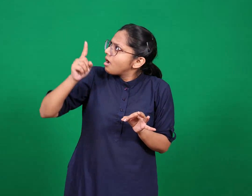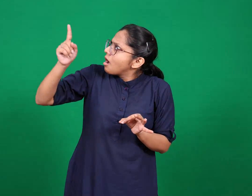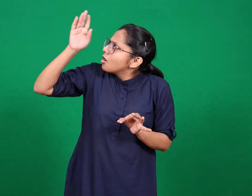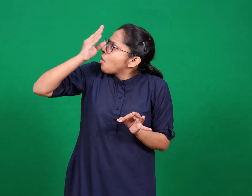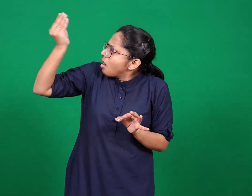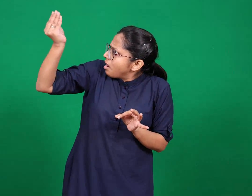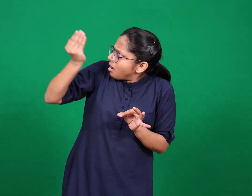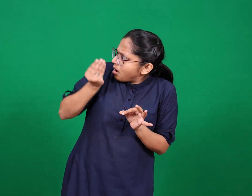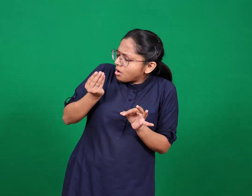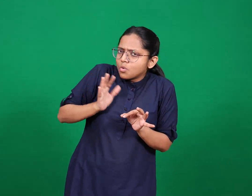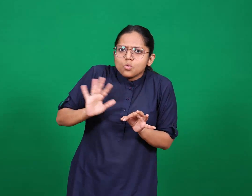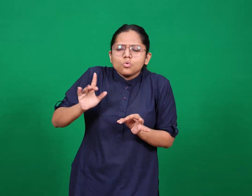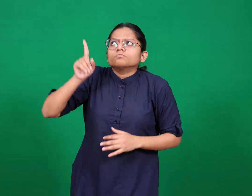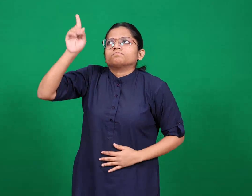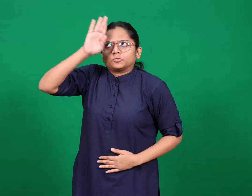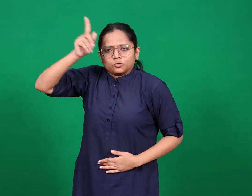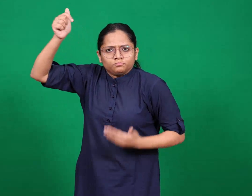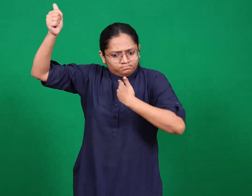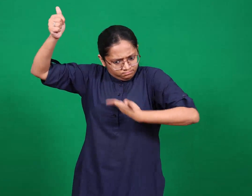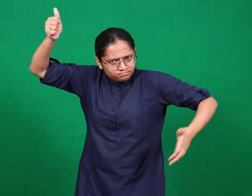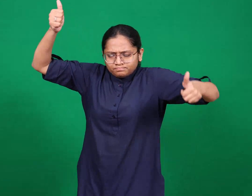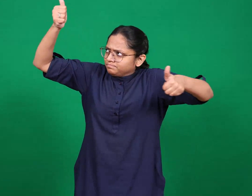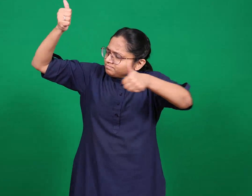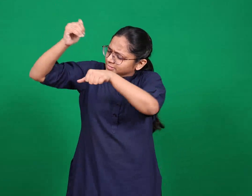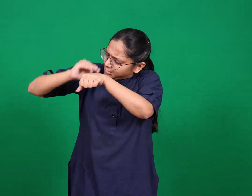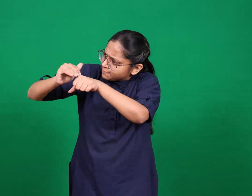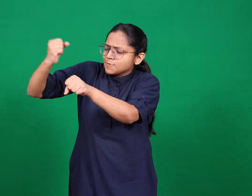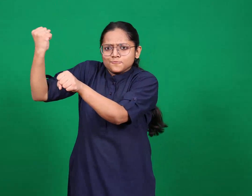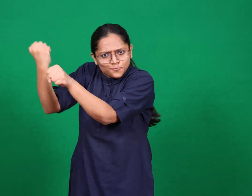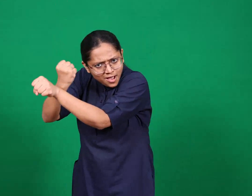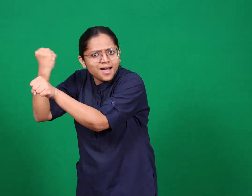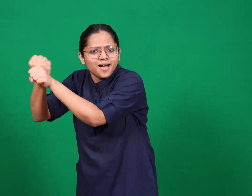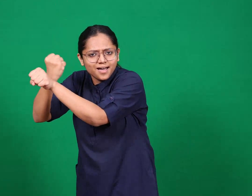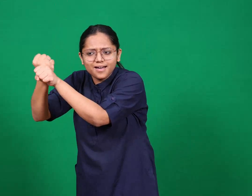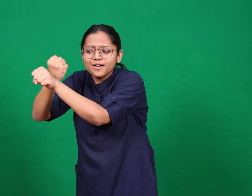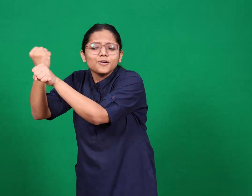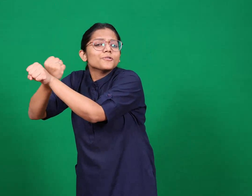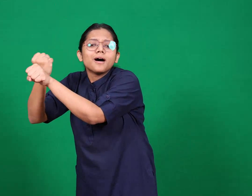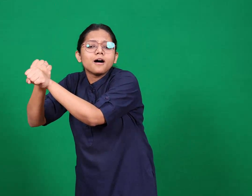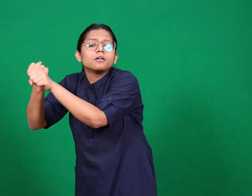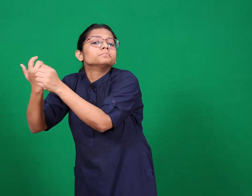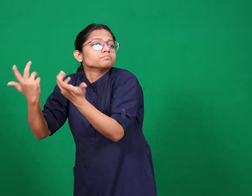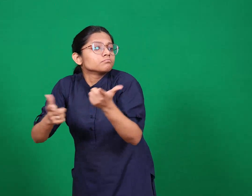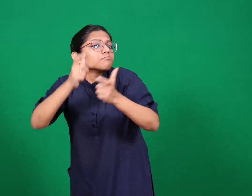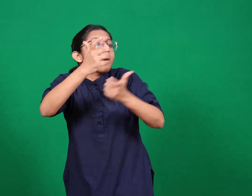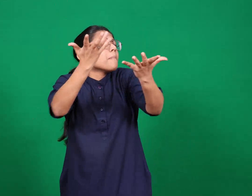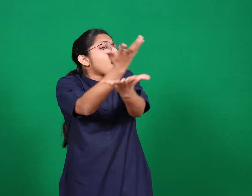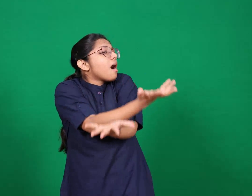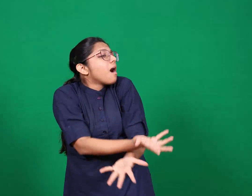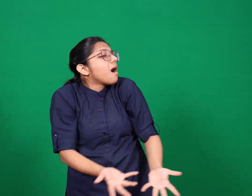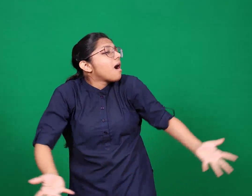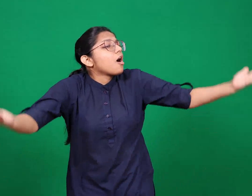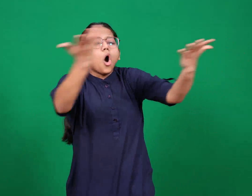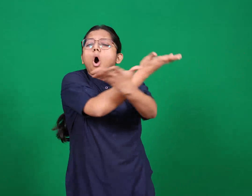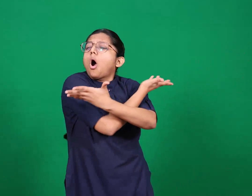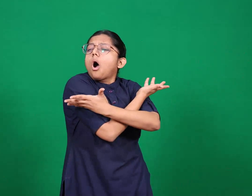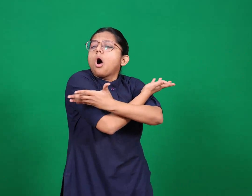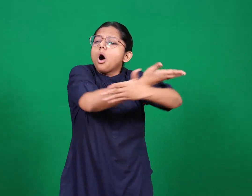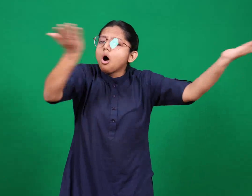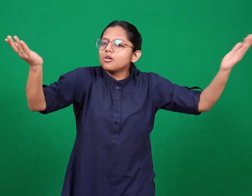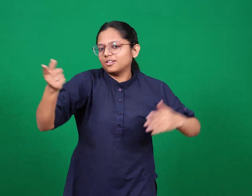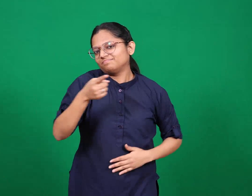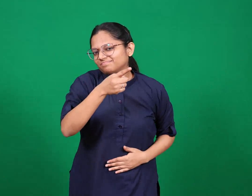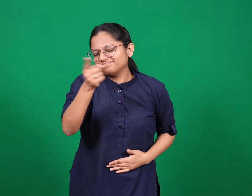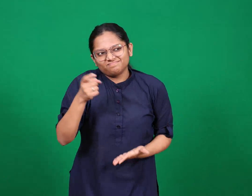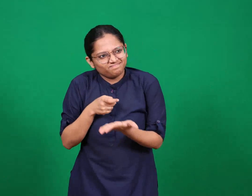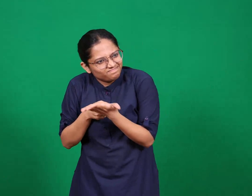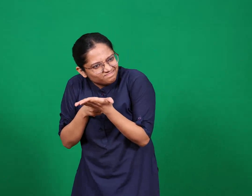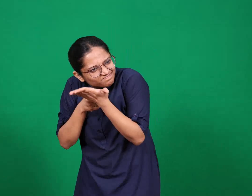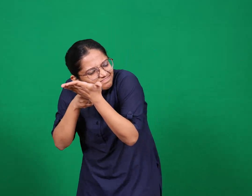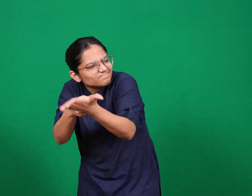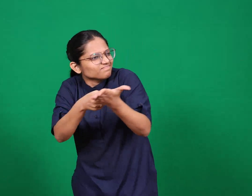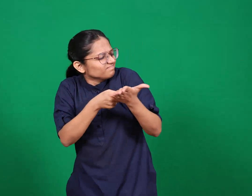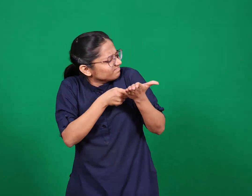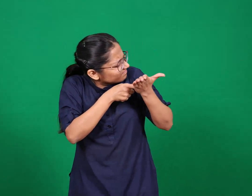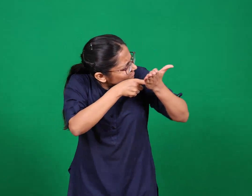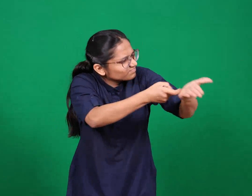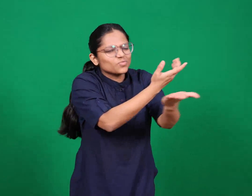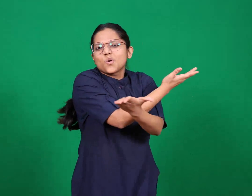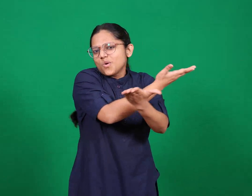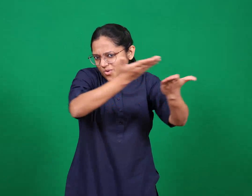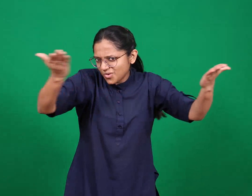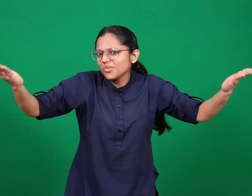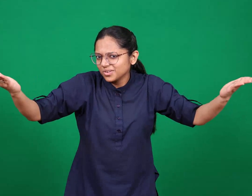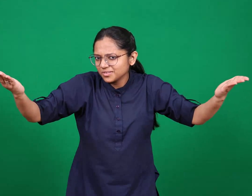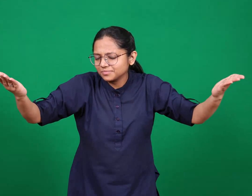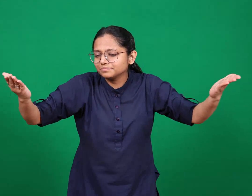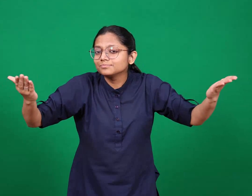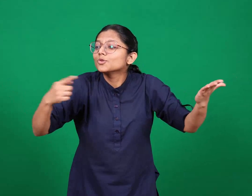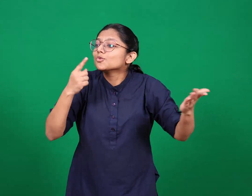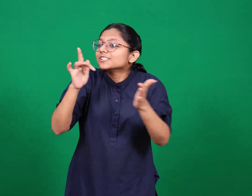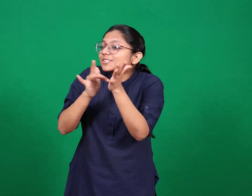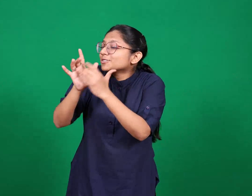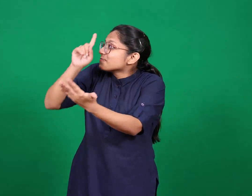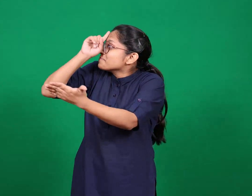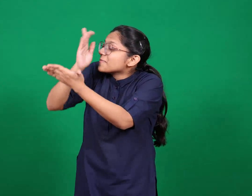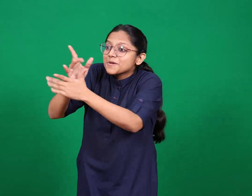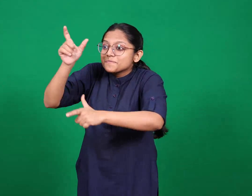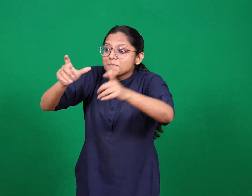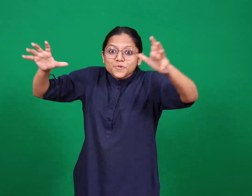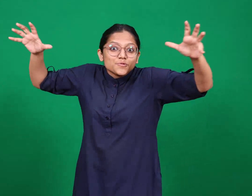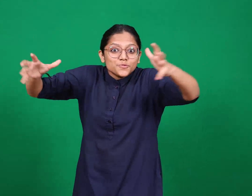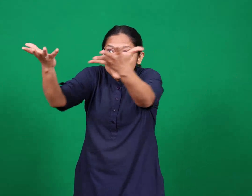live as servants of God.